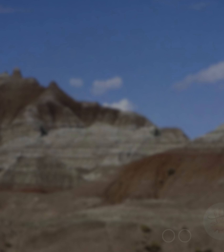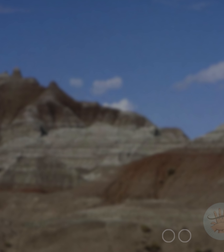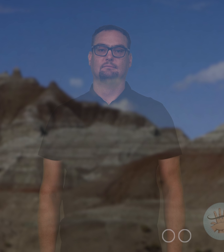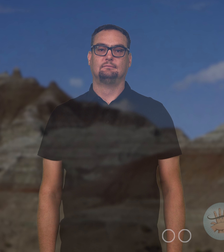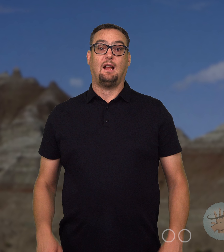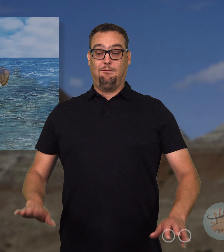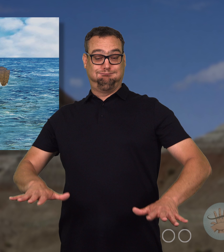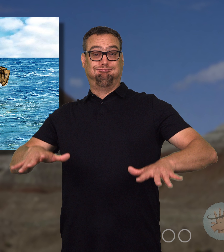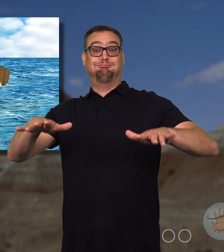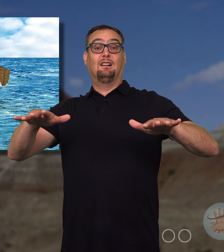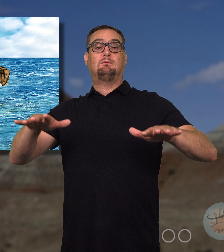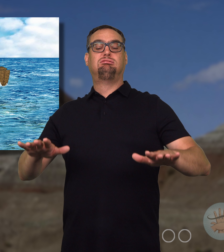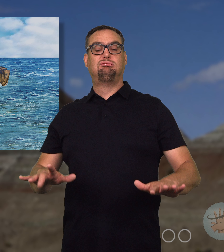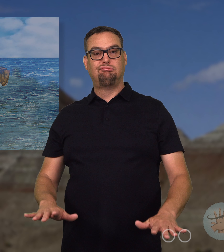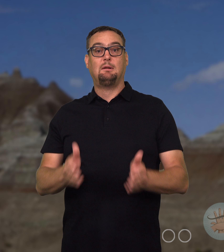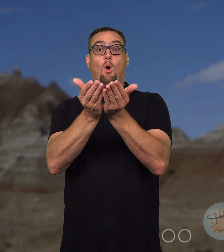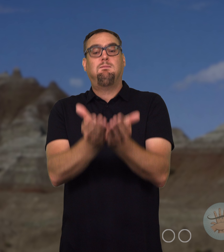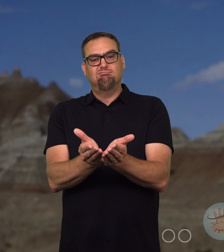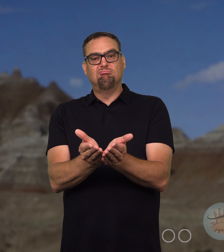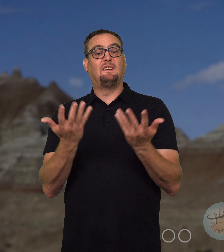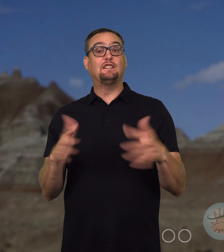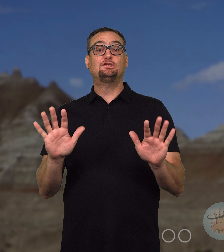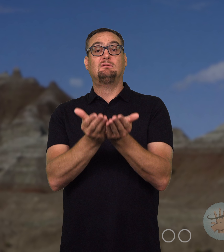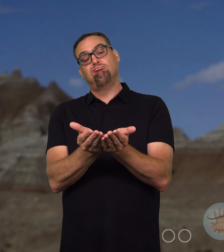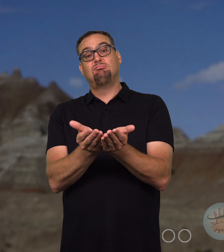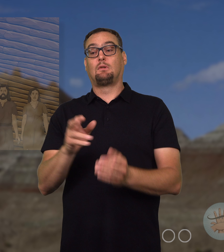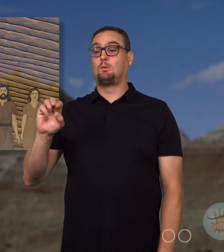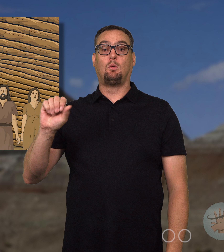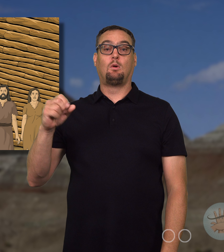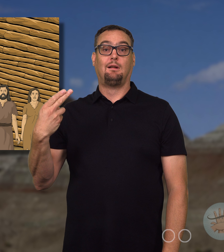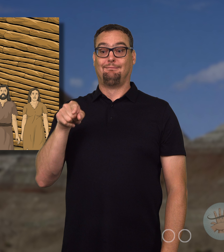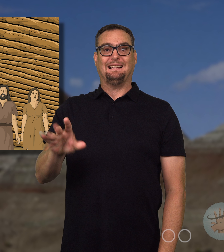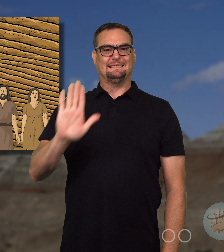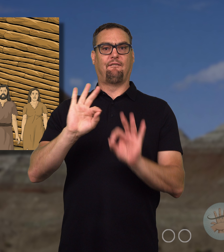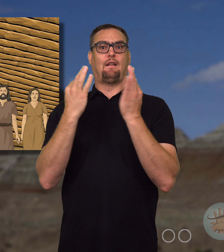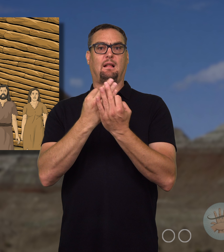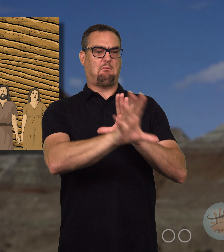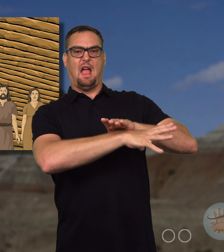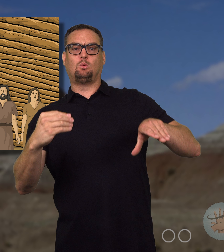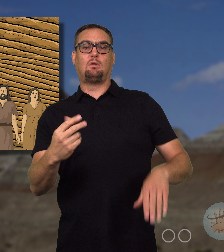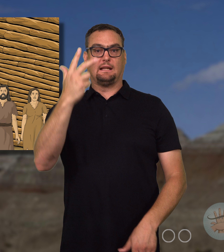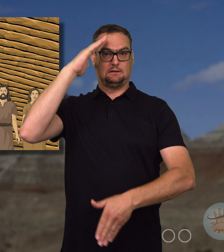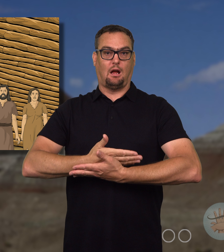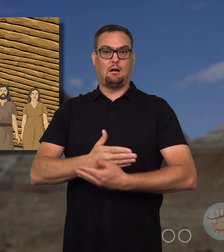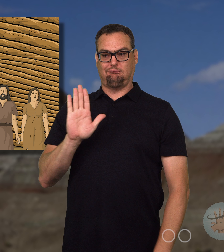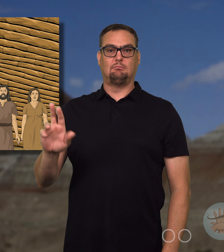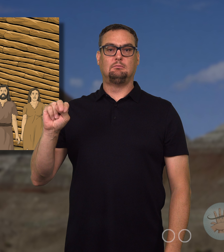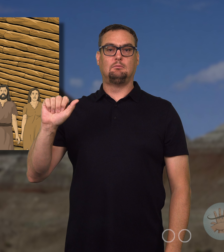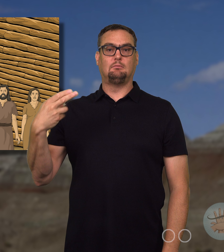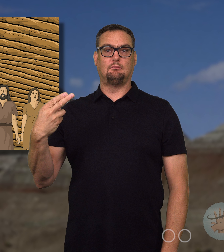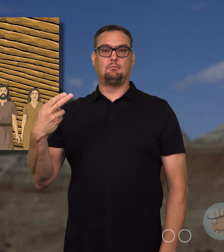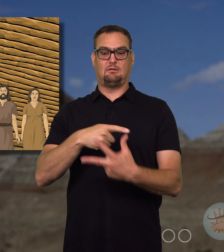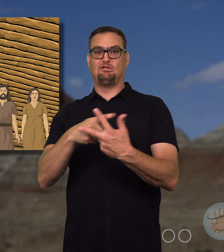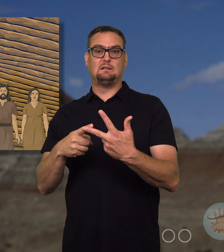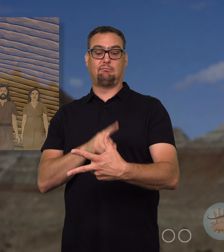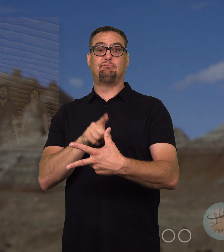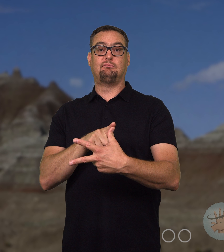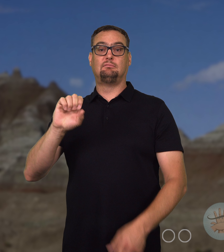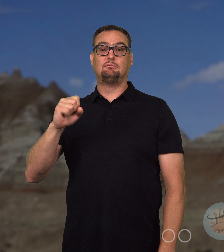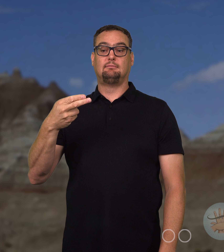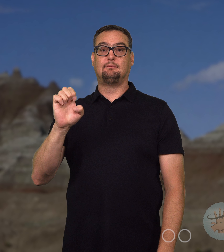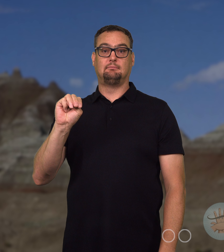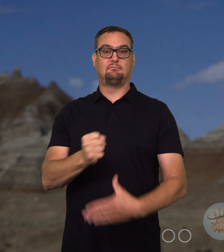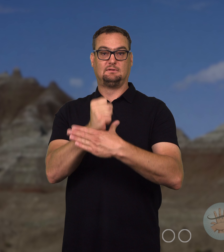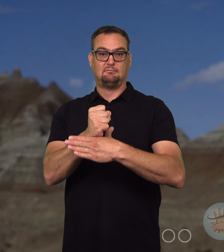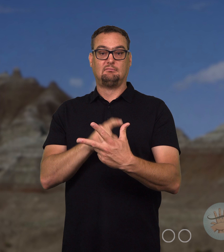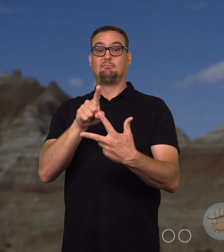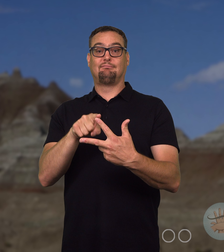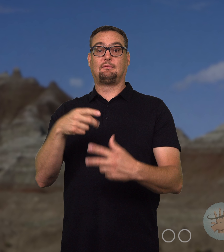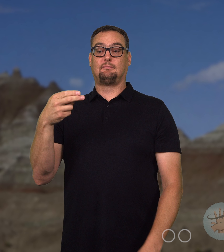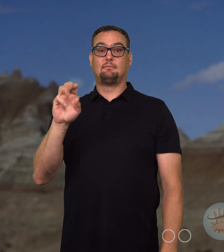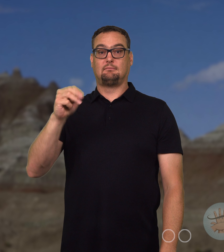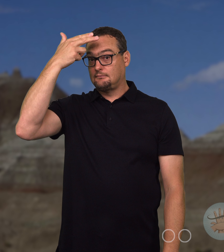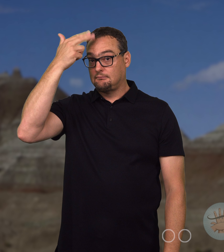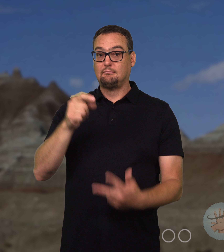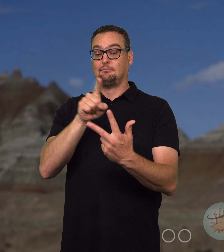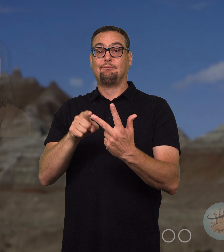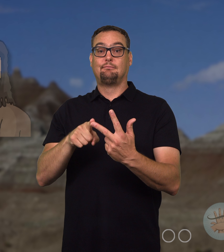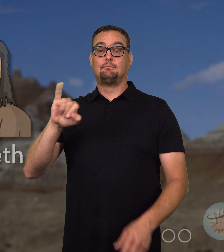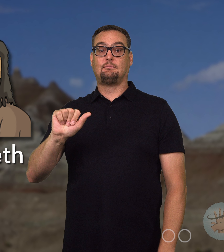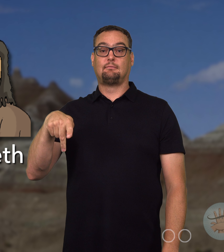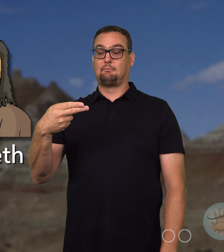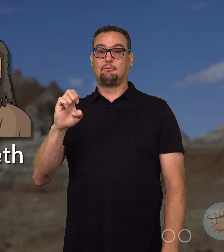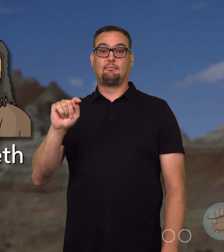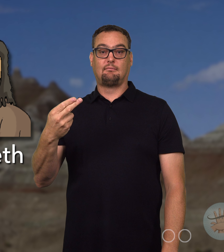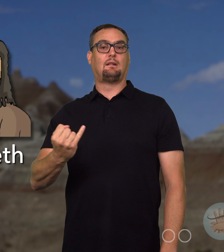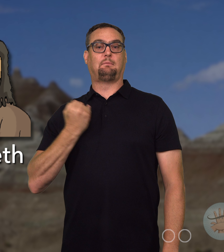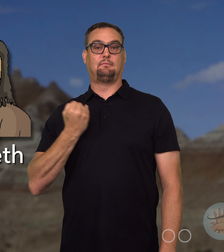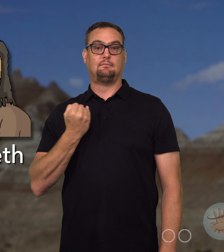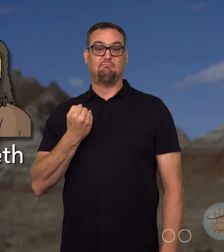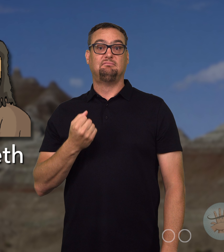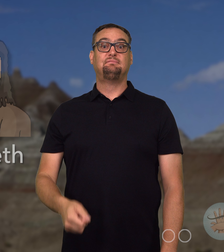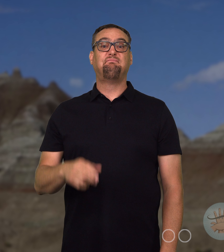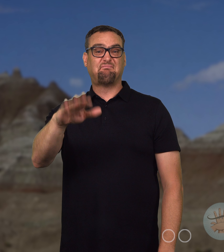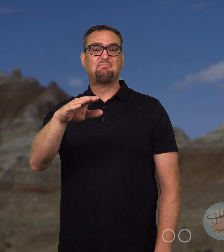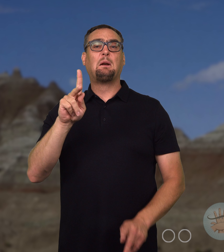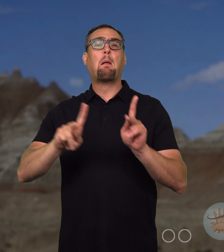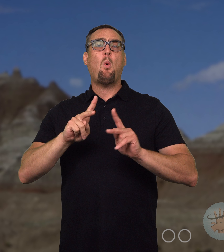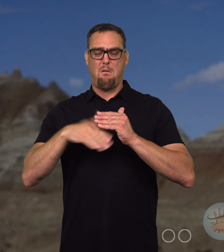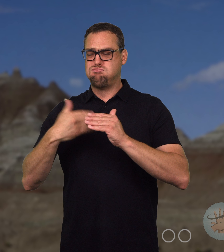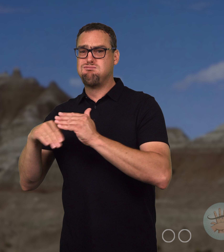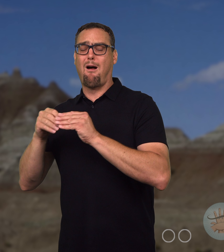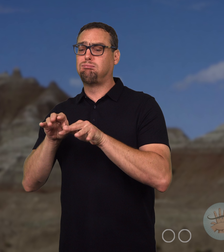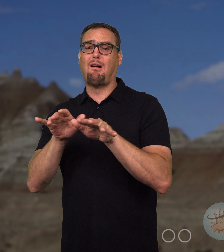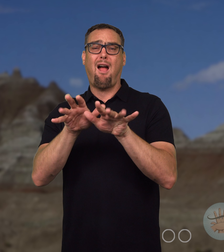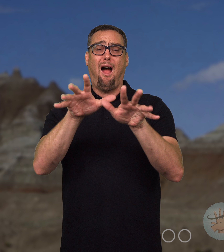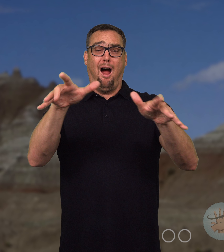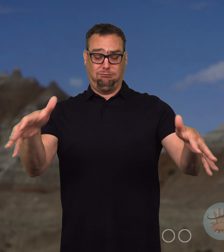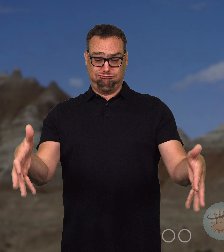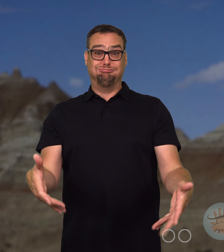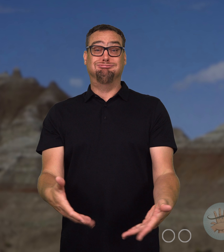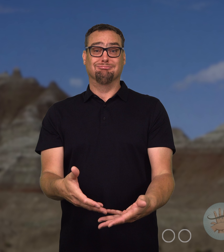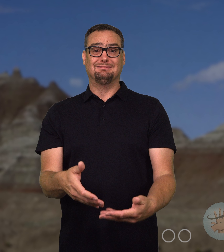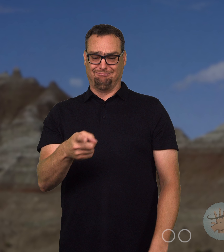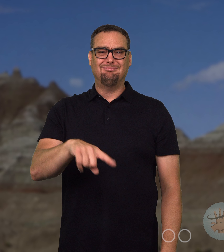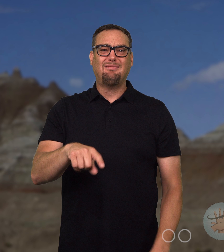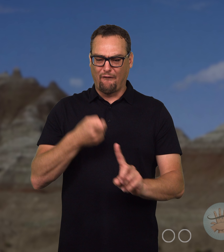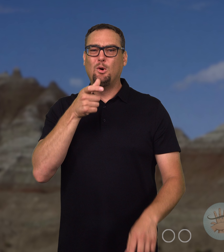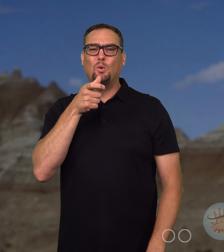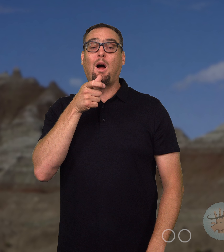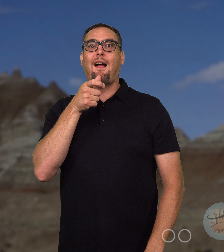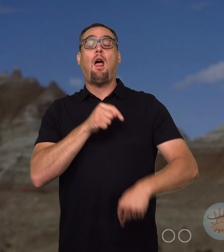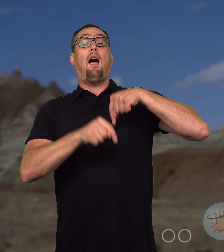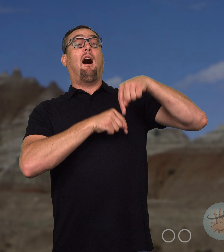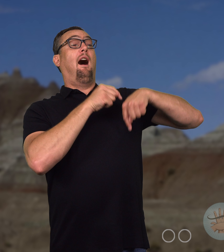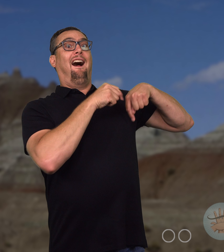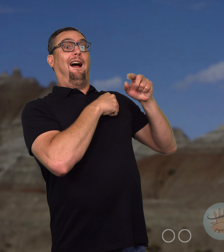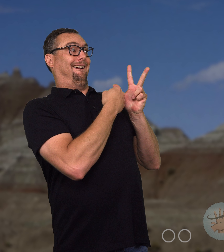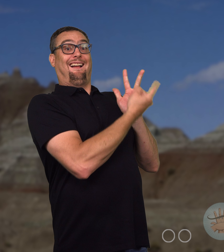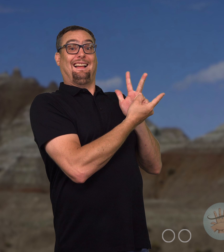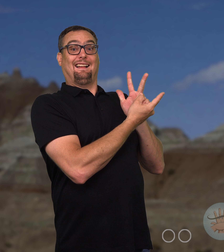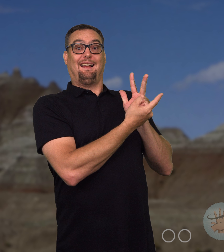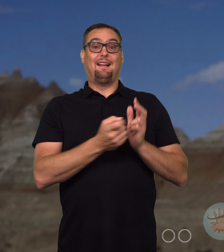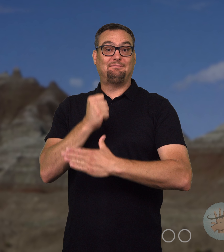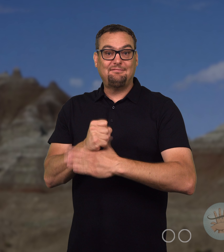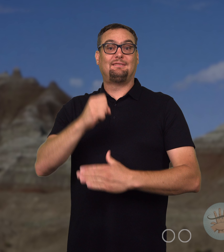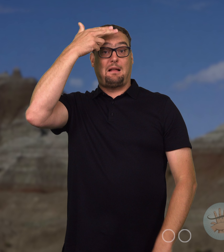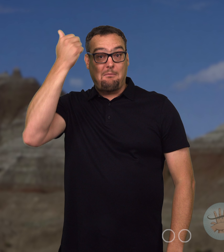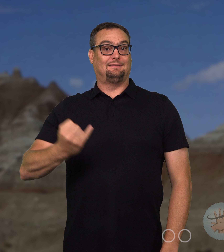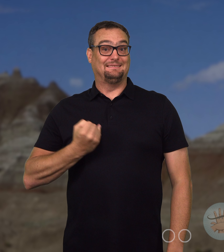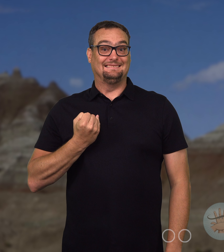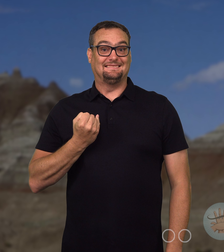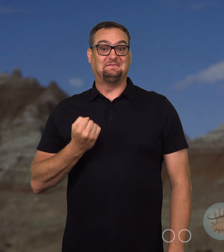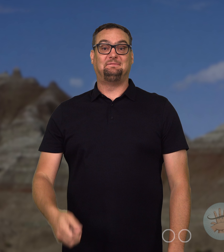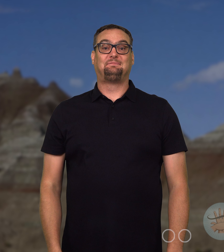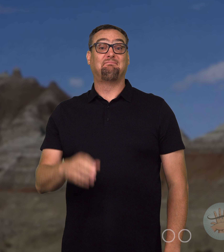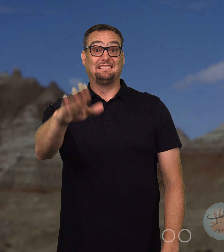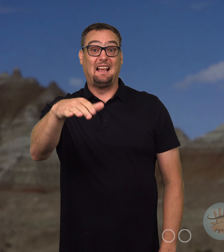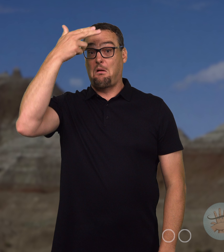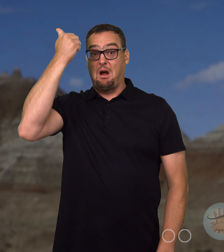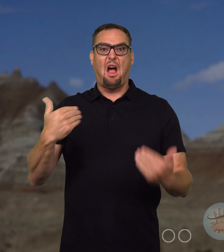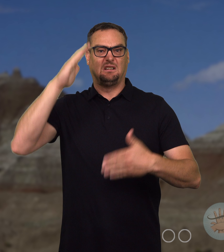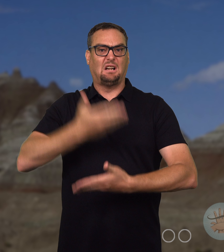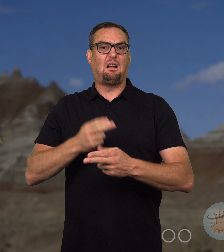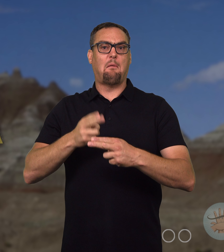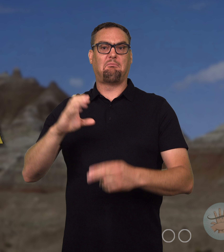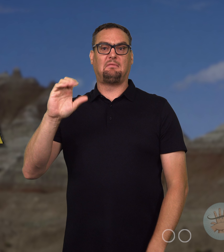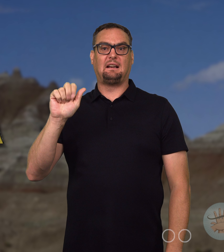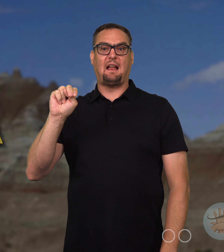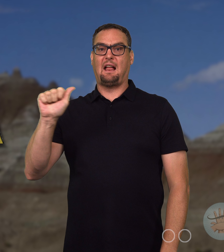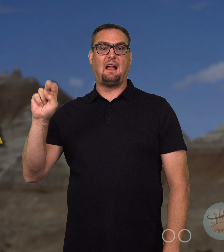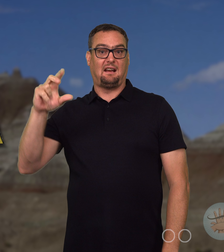The sons of Noah who came out of the ark were Shem, Ham, and Japheth.